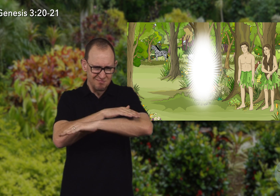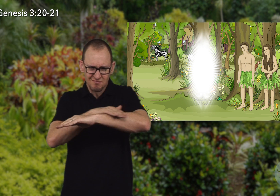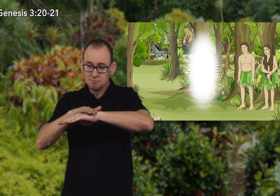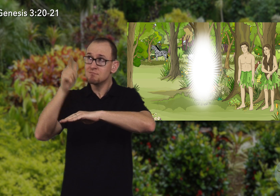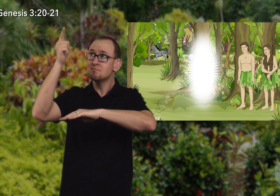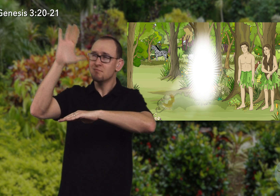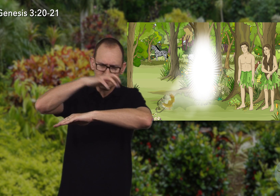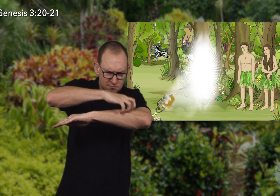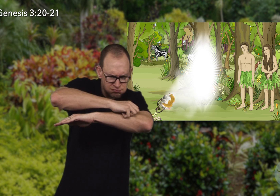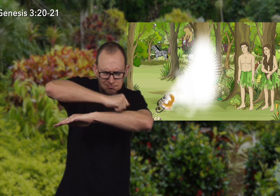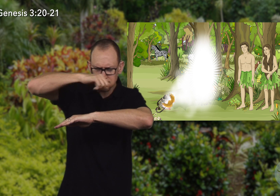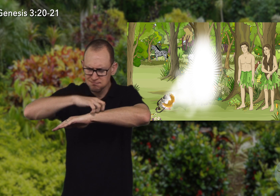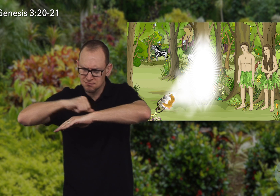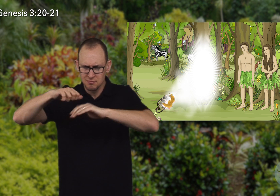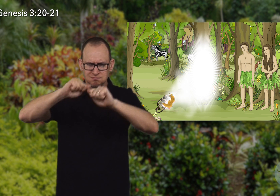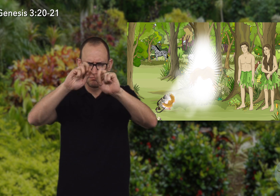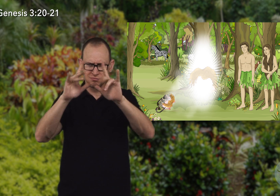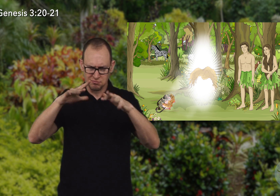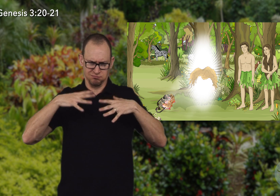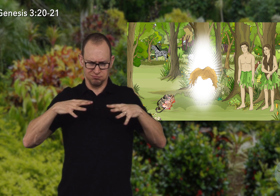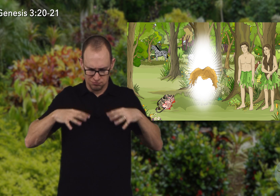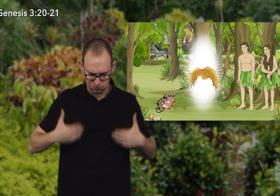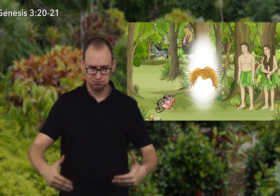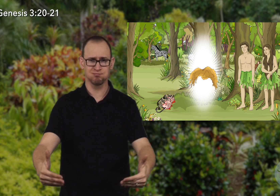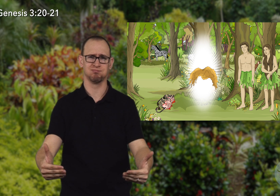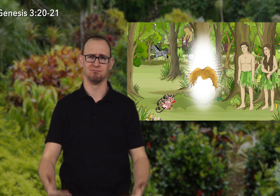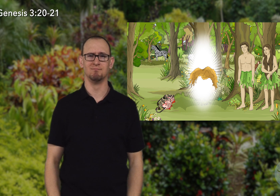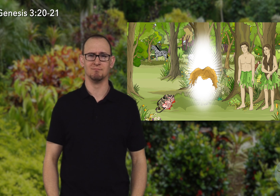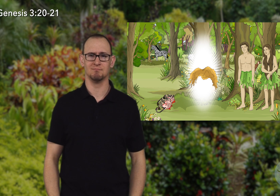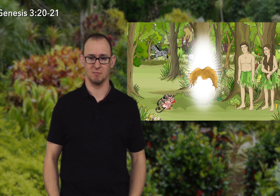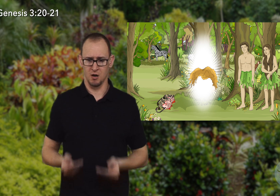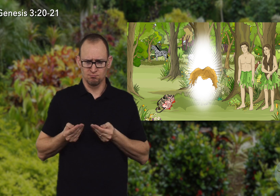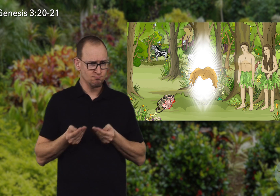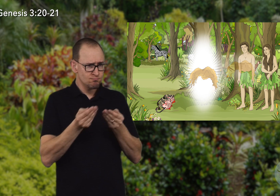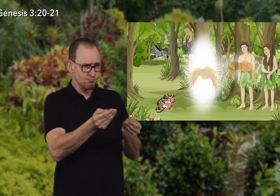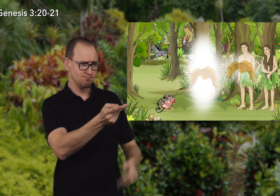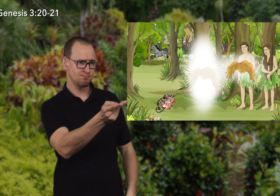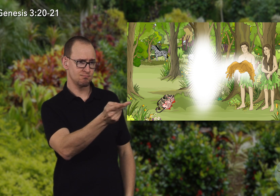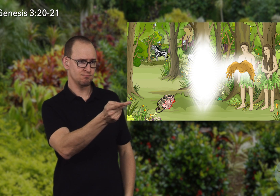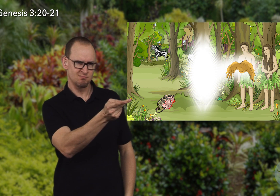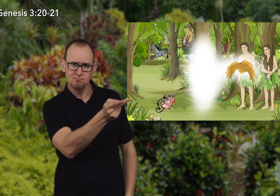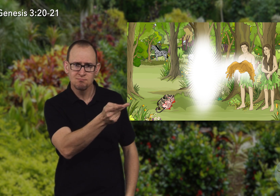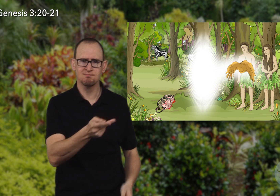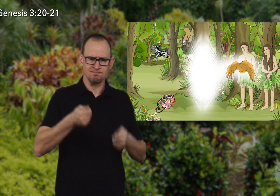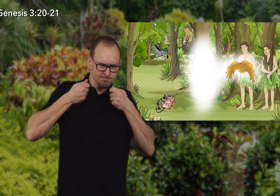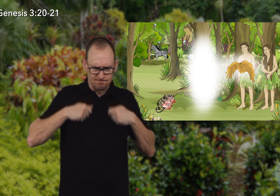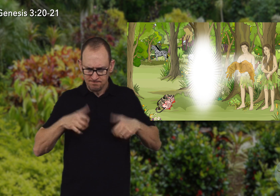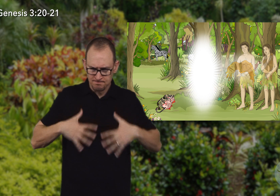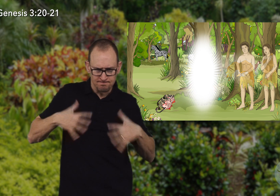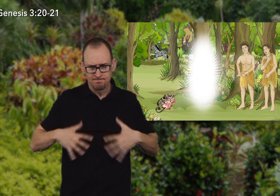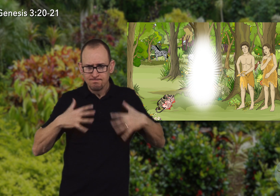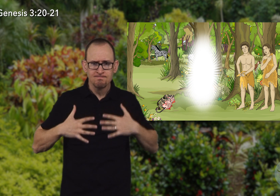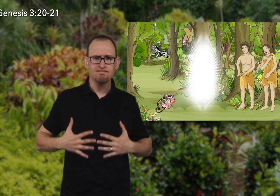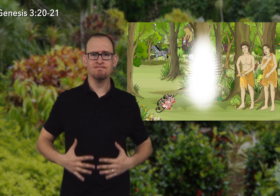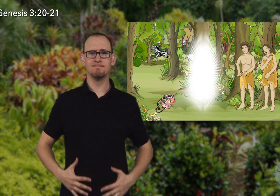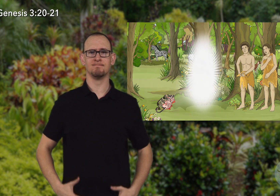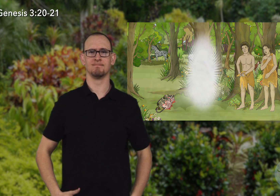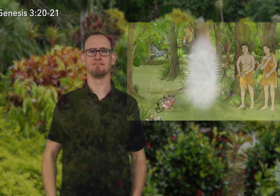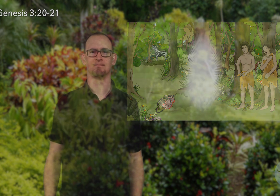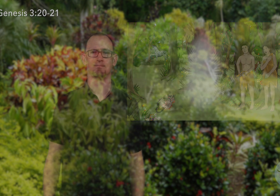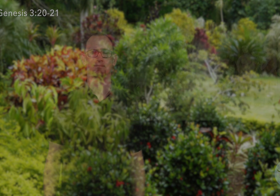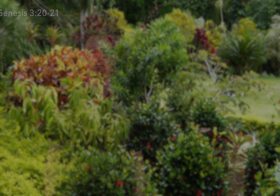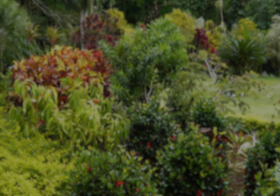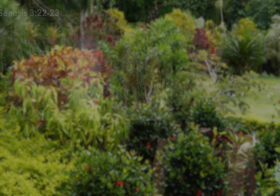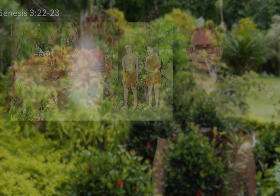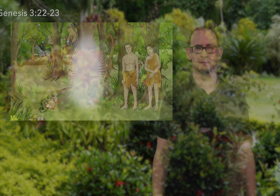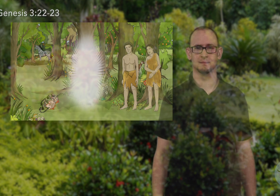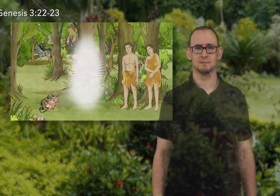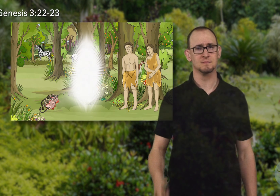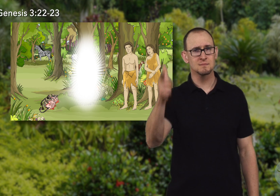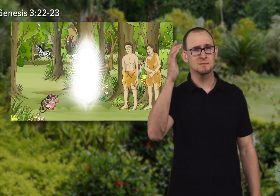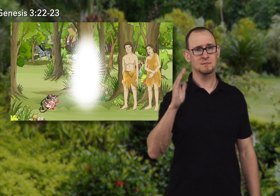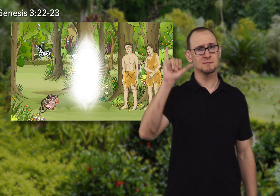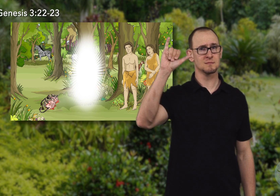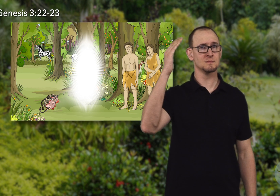And the LORD God made garments of skin for Adam and his wife, and He clothed them.